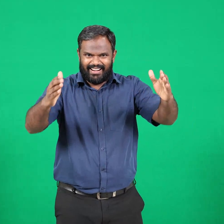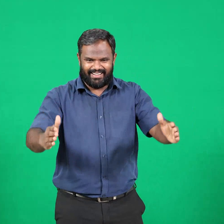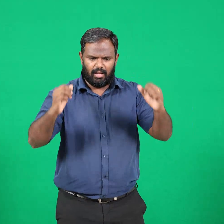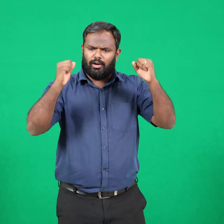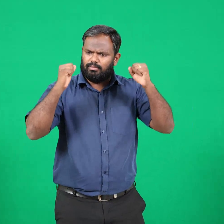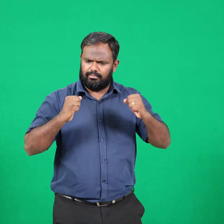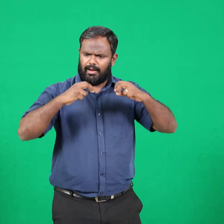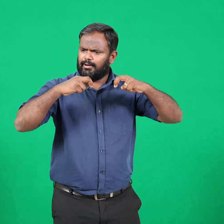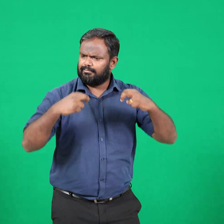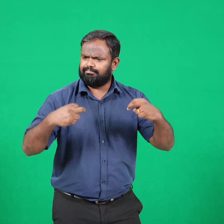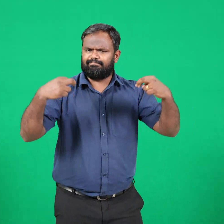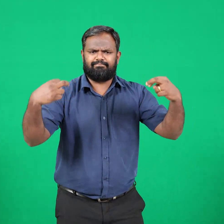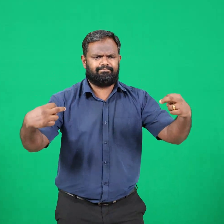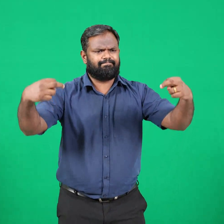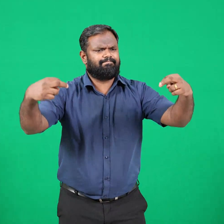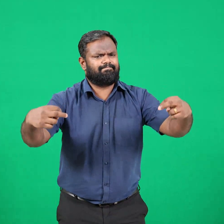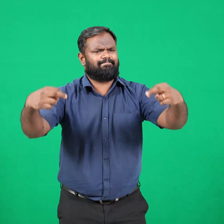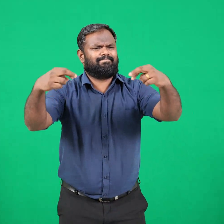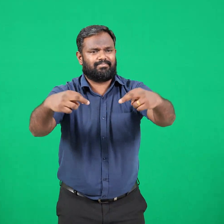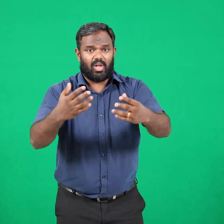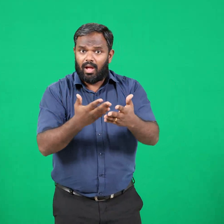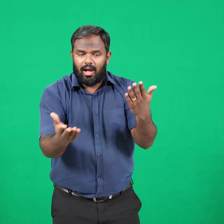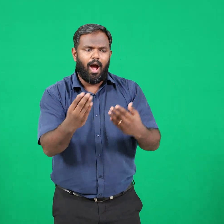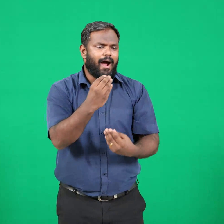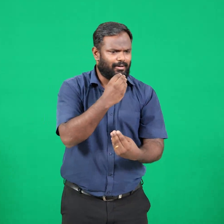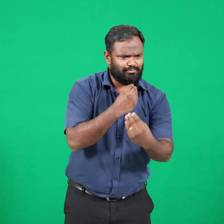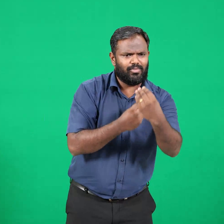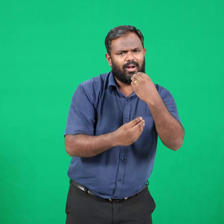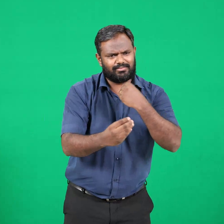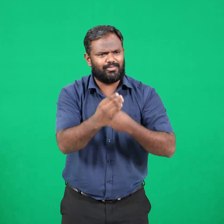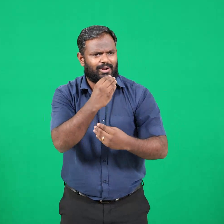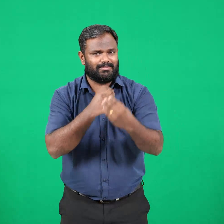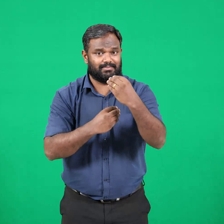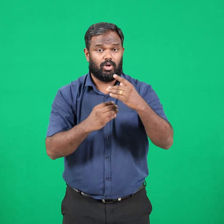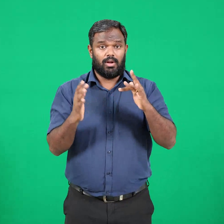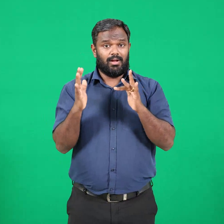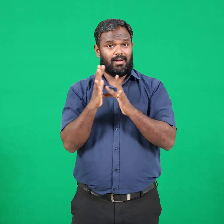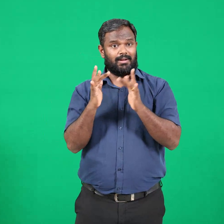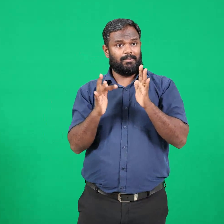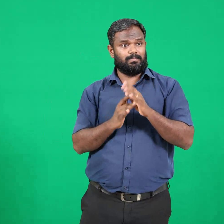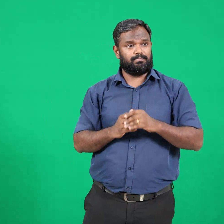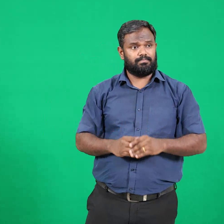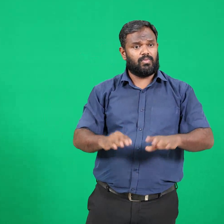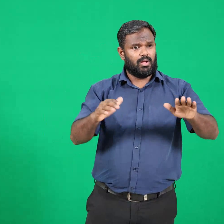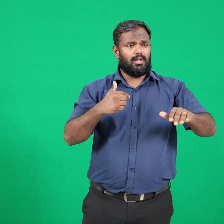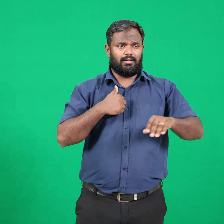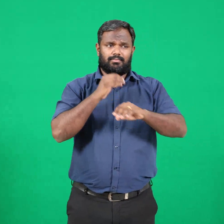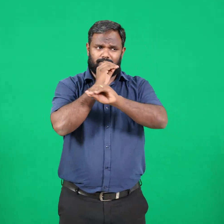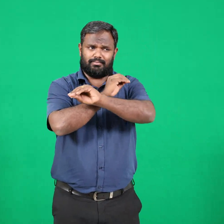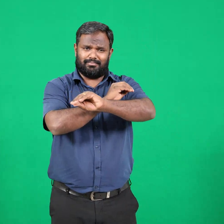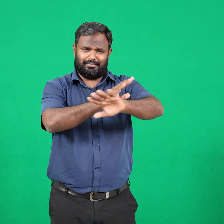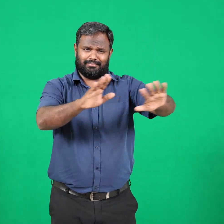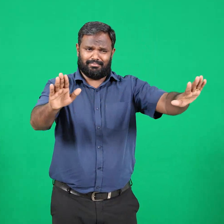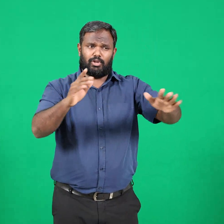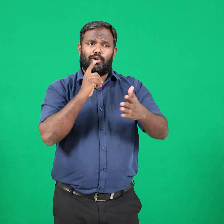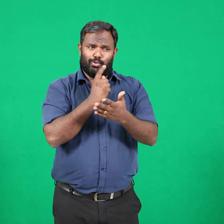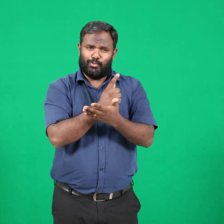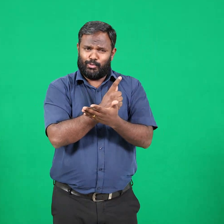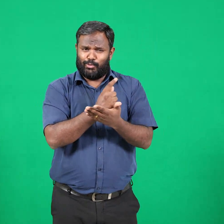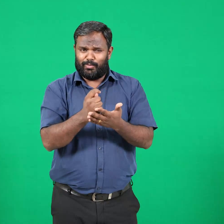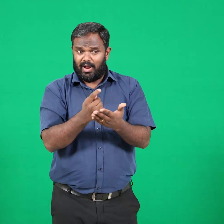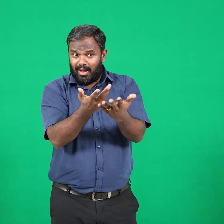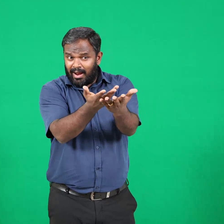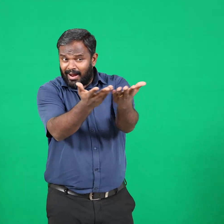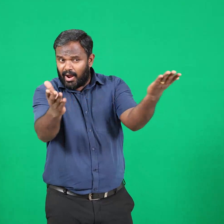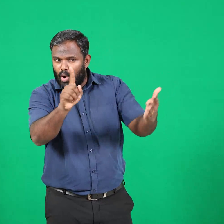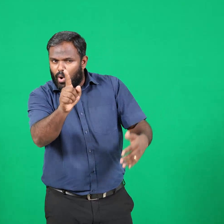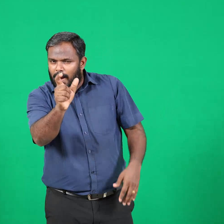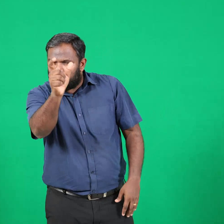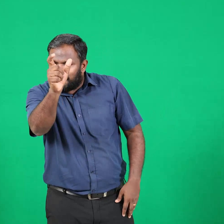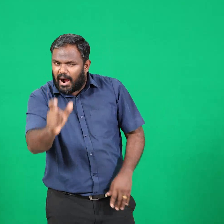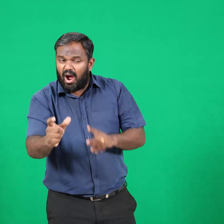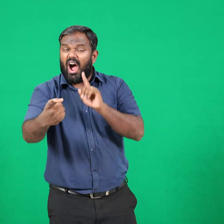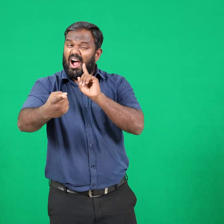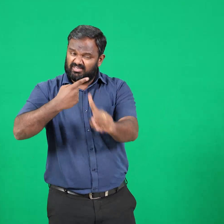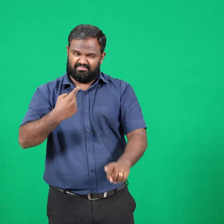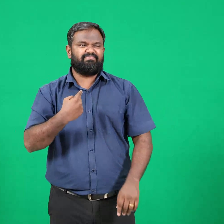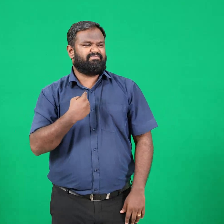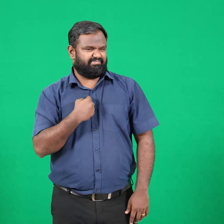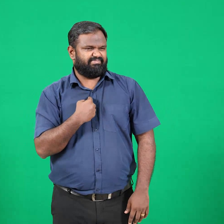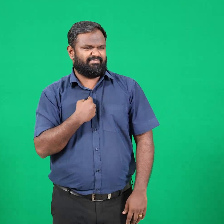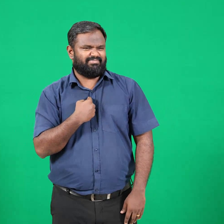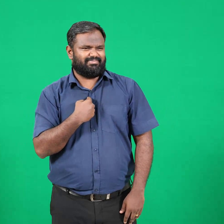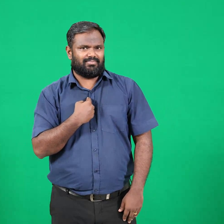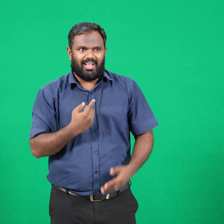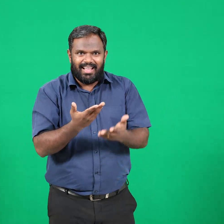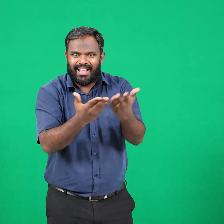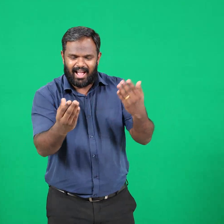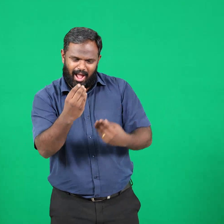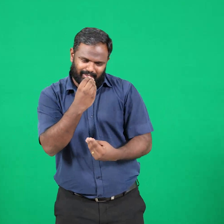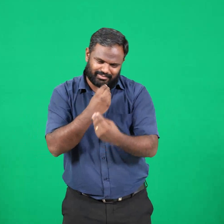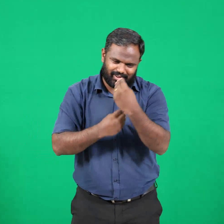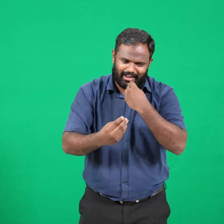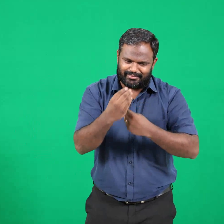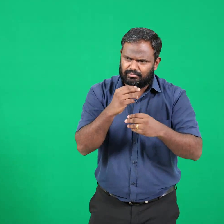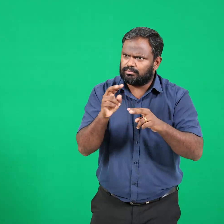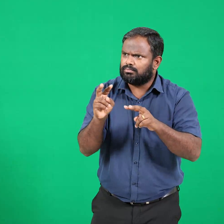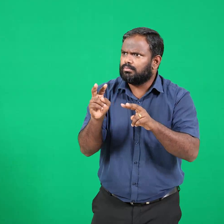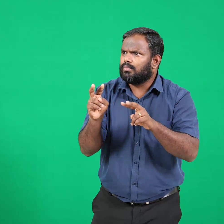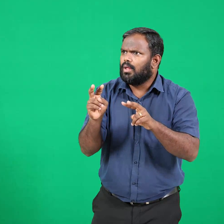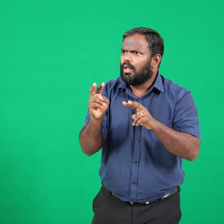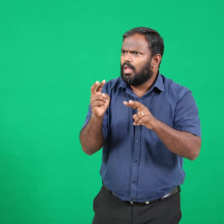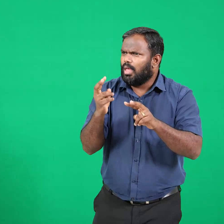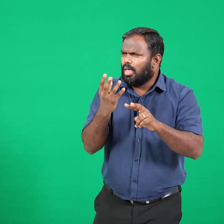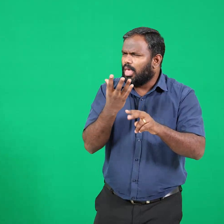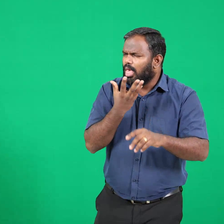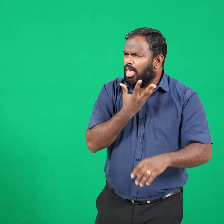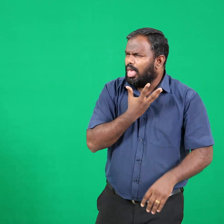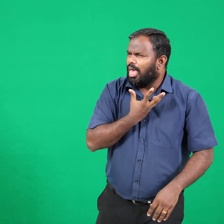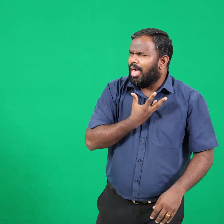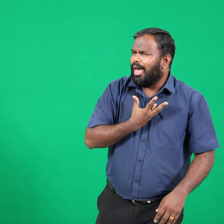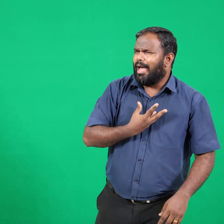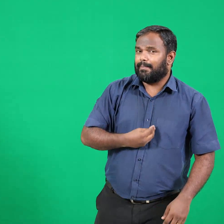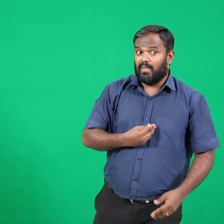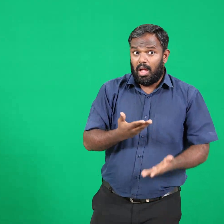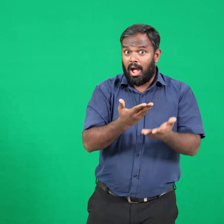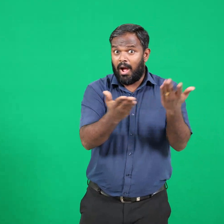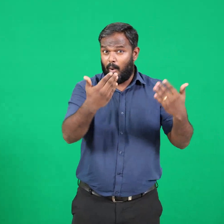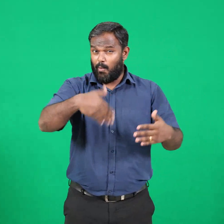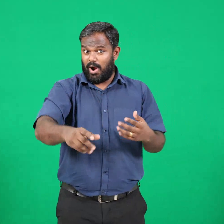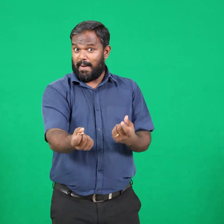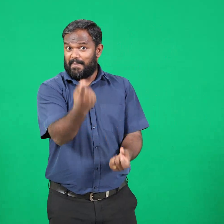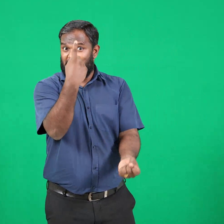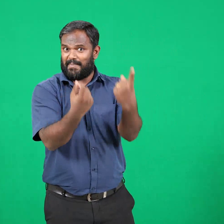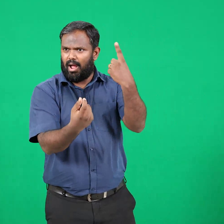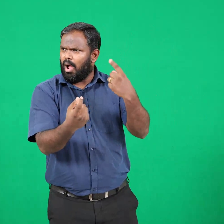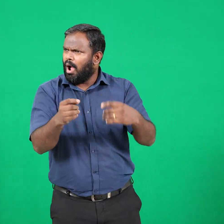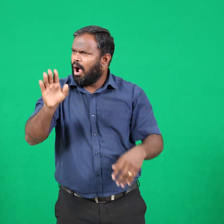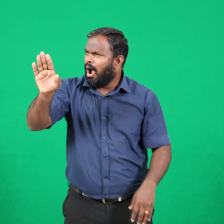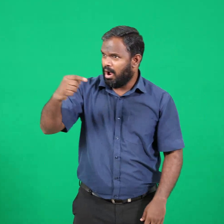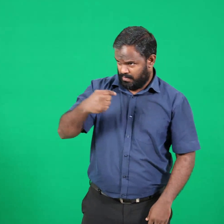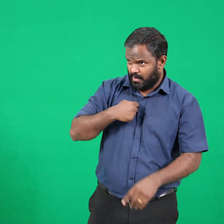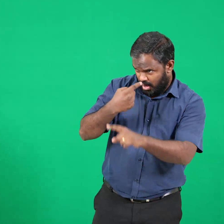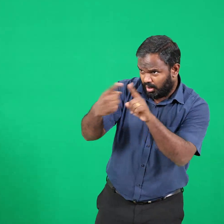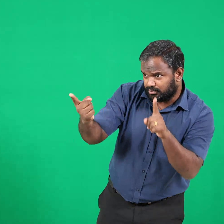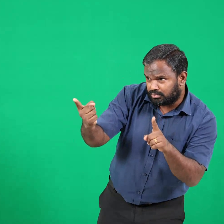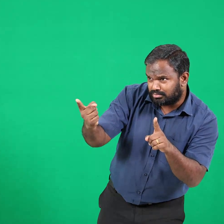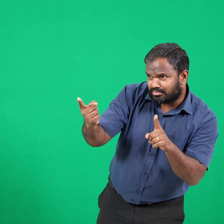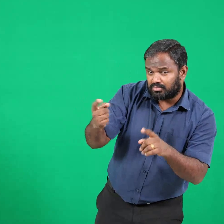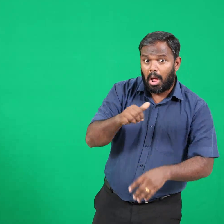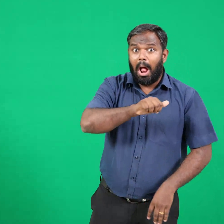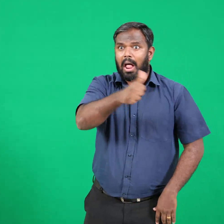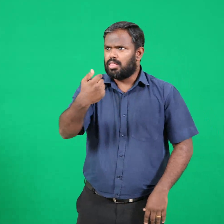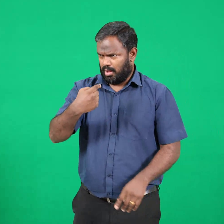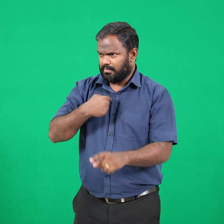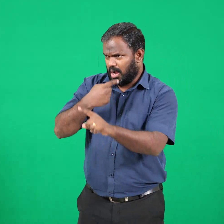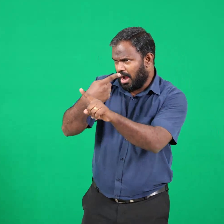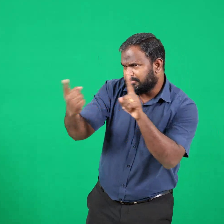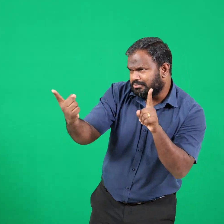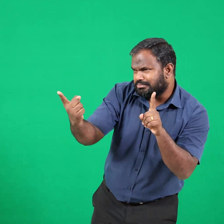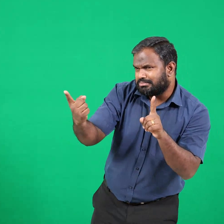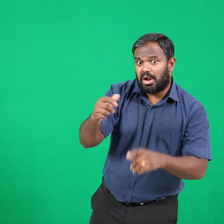And while they were eating, He said to them, "Truly I tell you, one of you will betray Me."